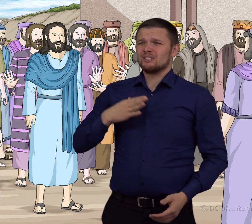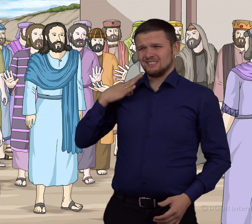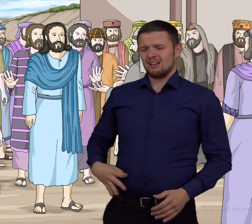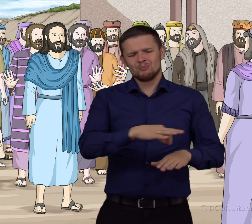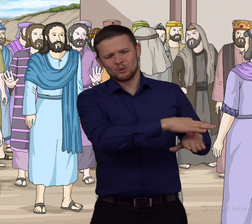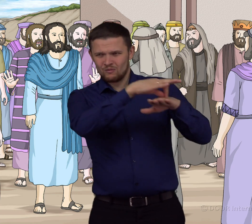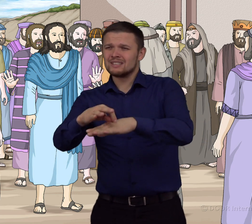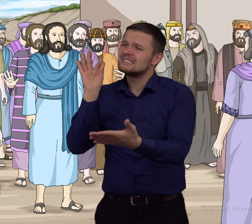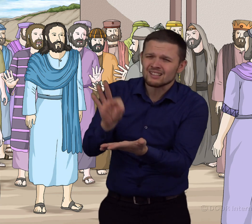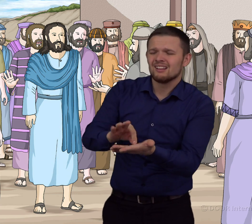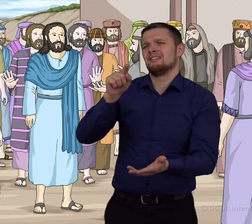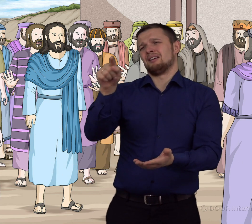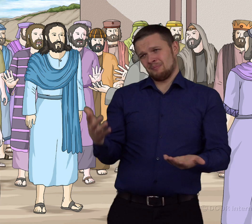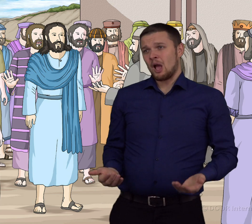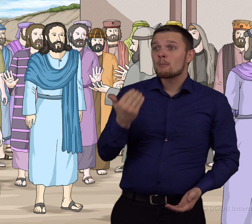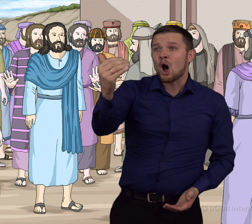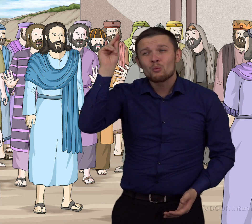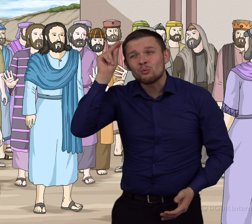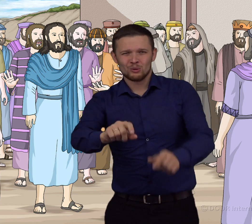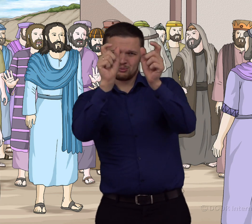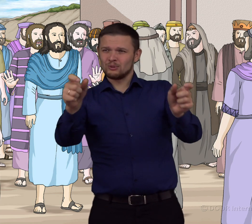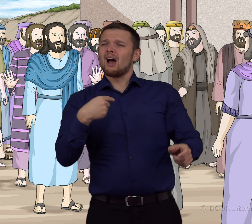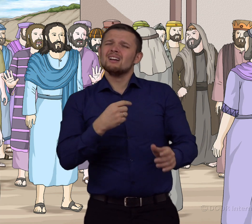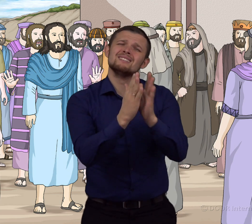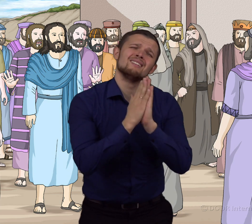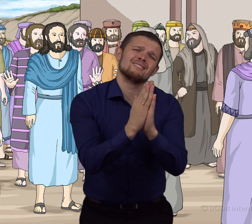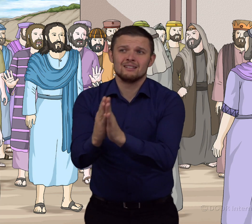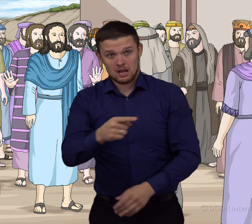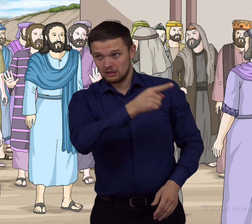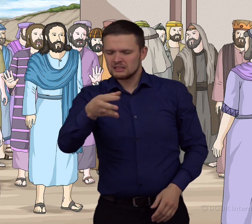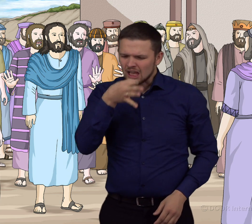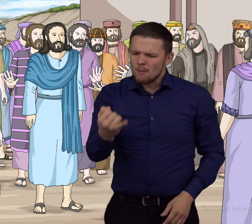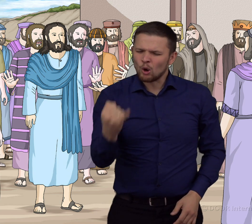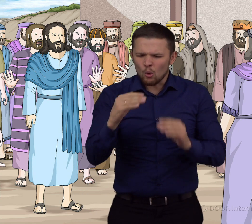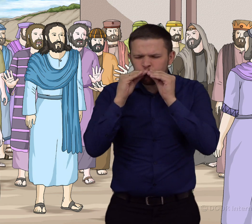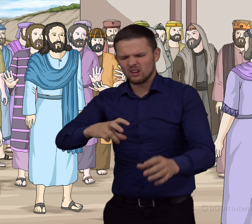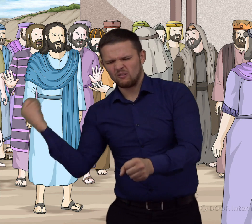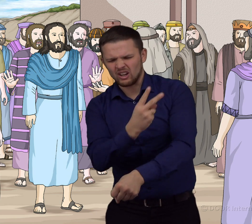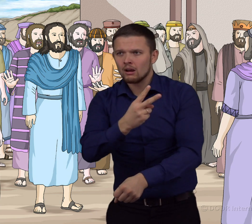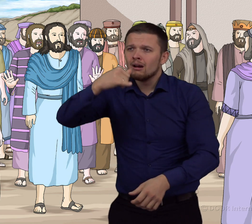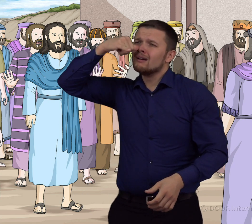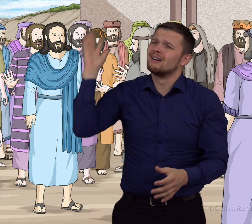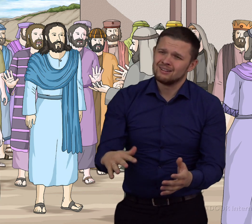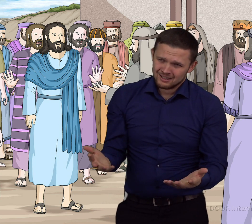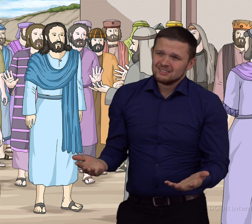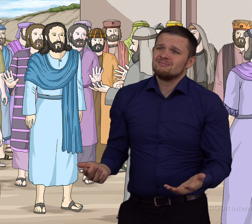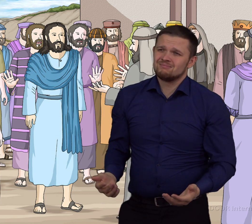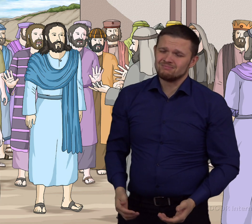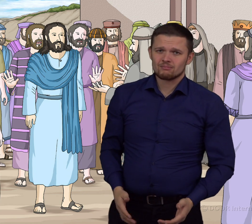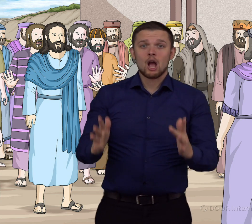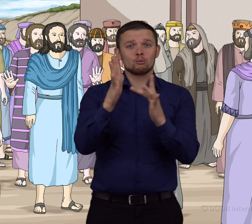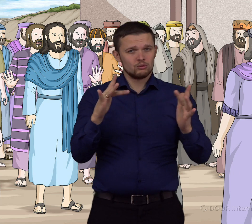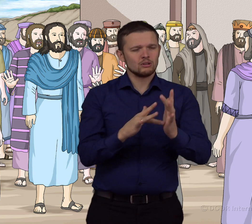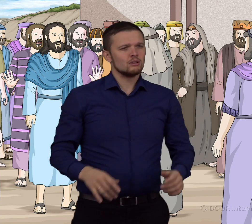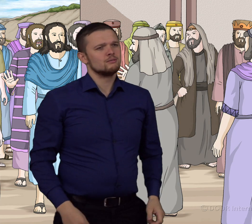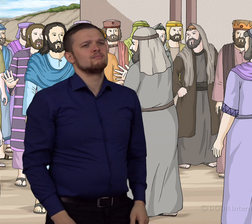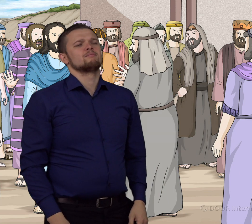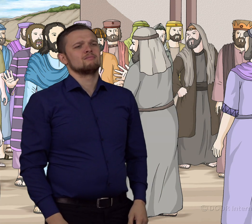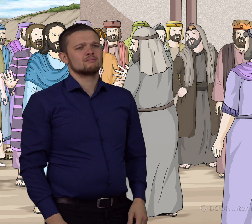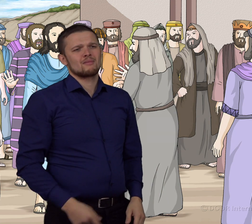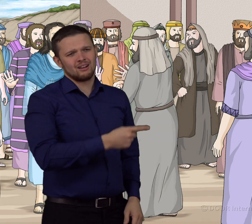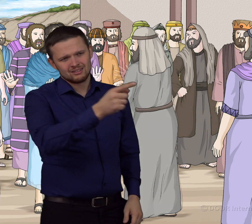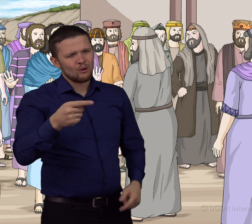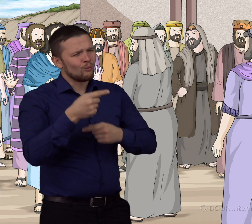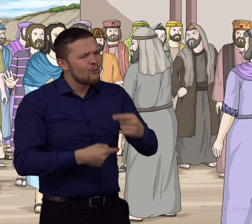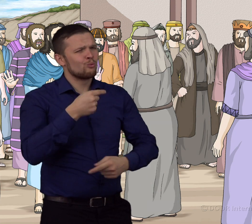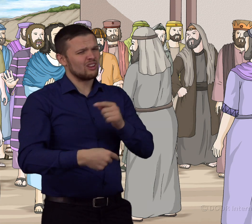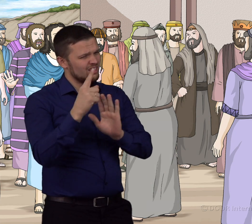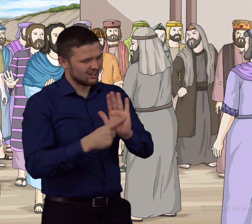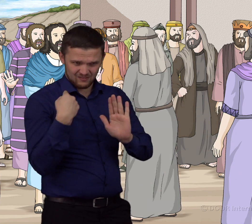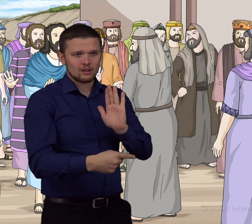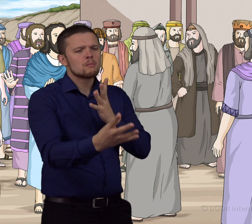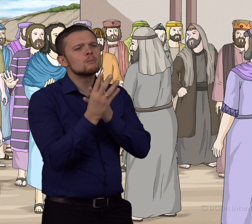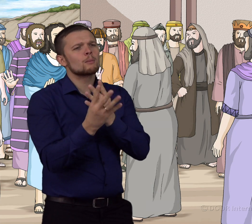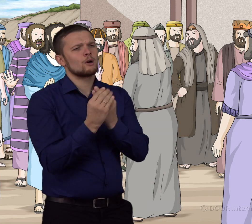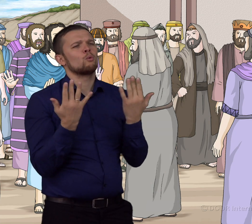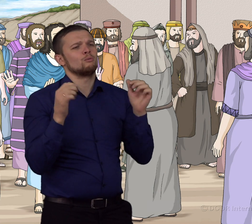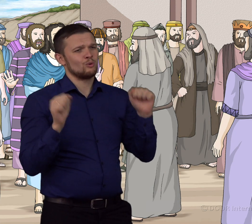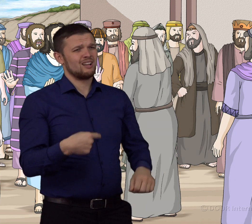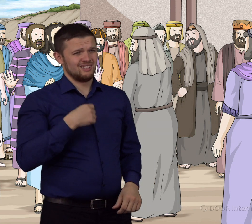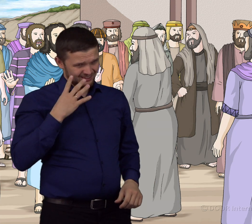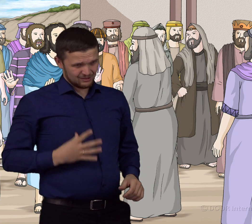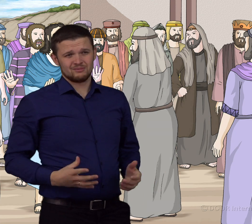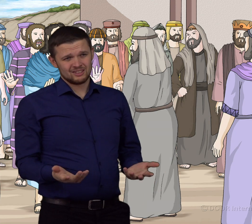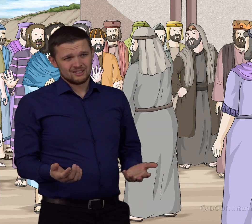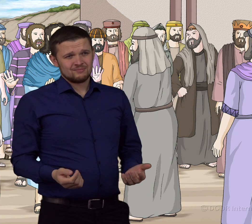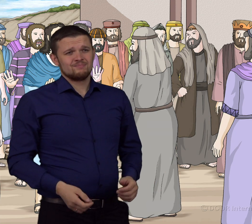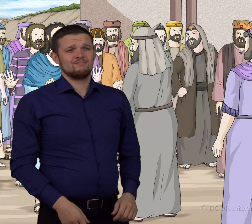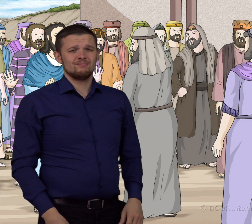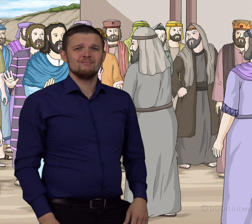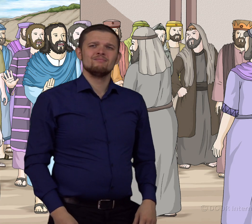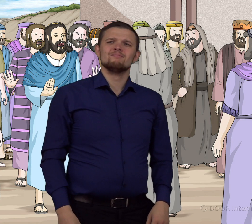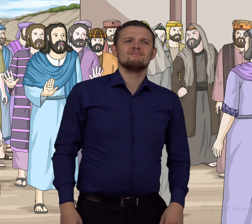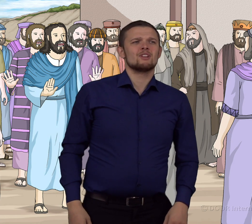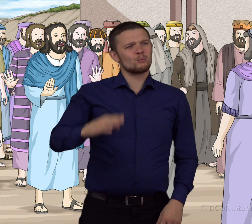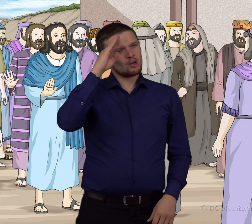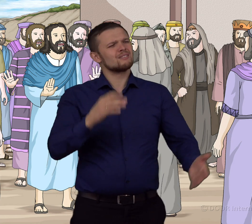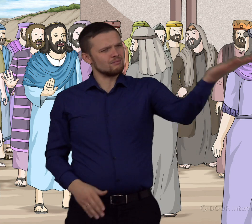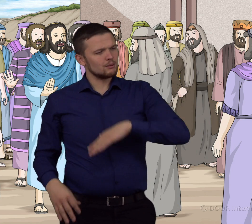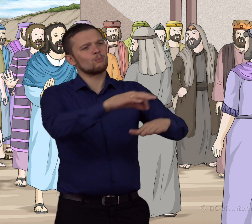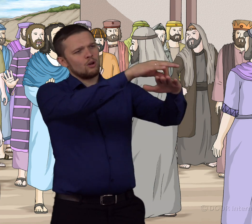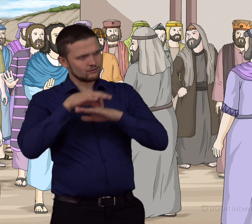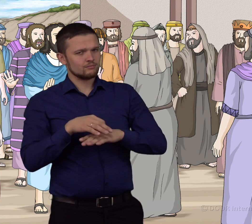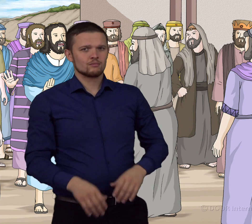He foams at the mouth, gnashes his teeth, and becomes rigid. I asked Your disciples to drive it out, but they were unable.” “O unbelieving generation!” Jesus replied.